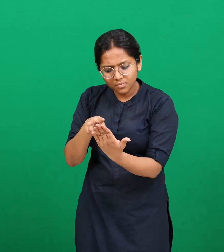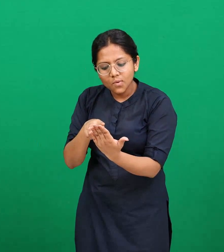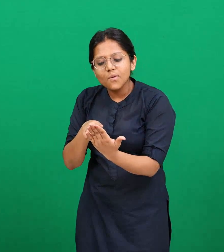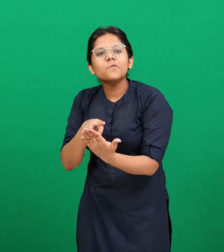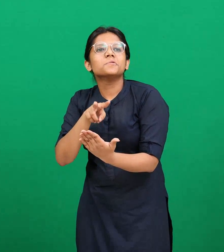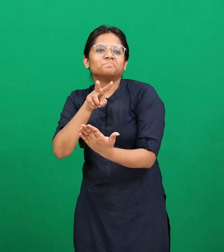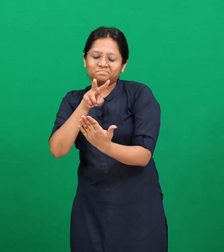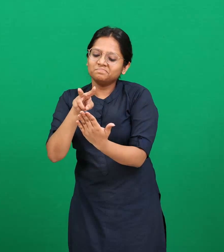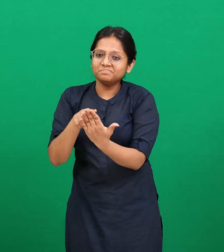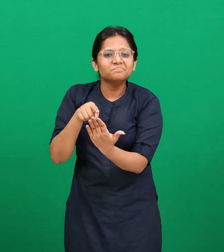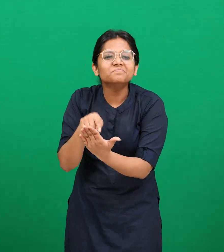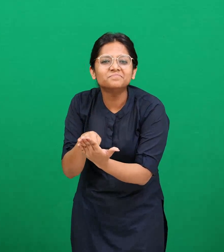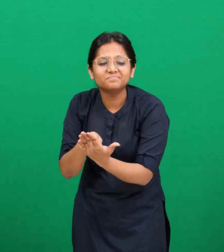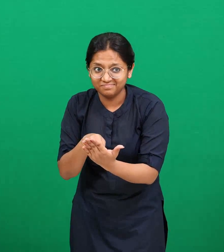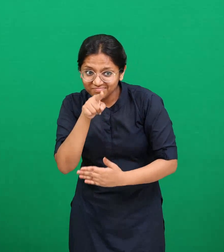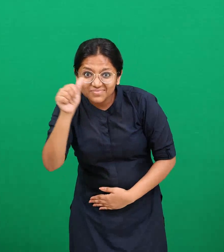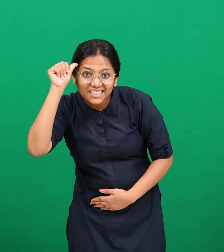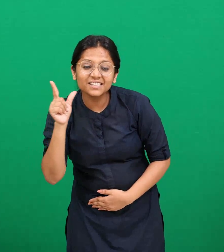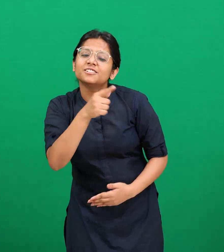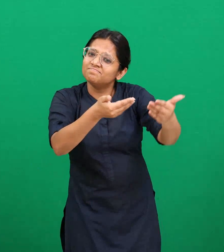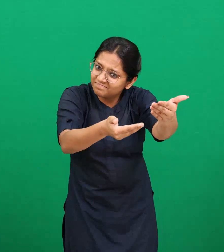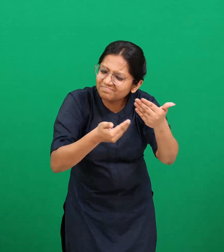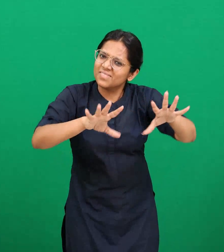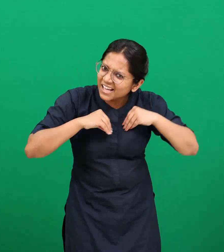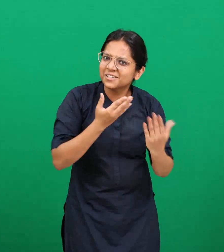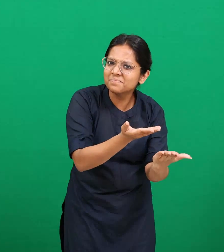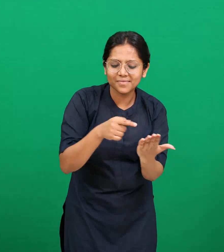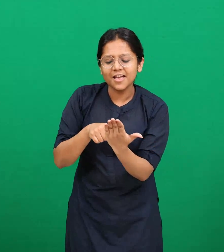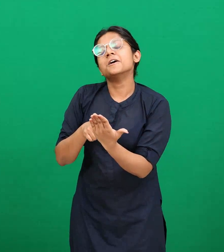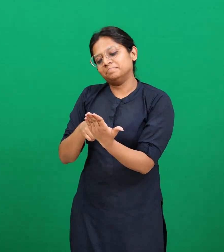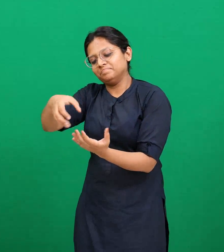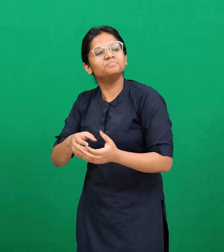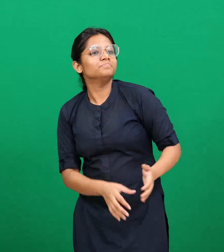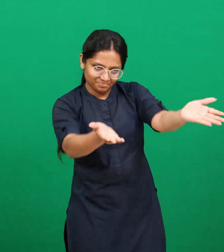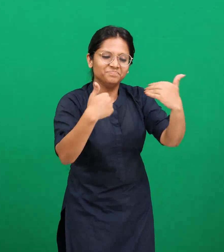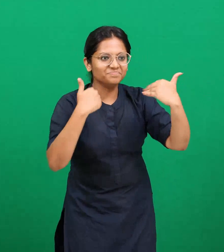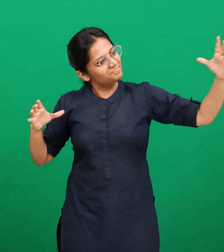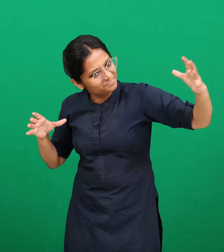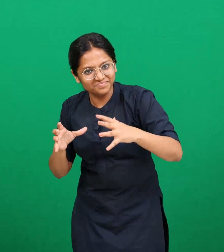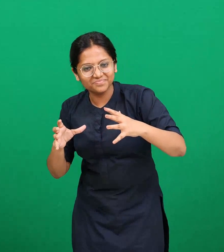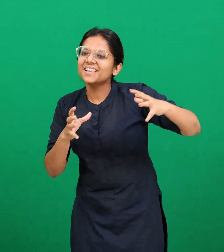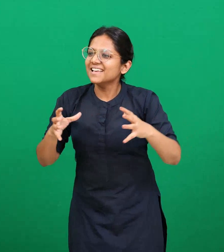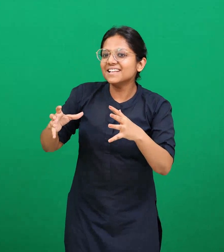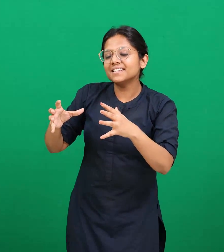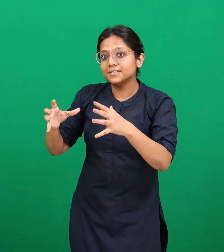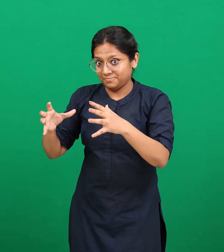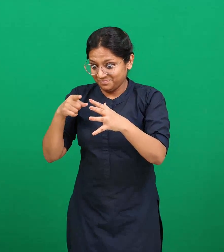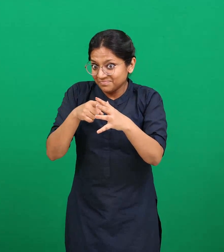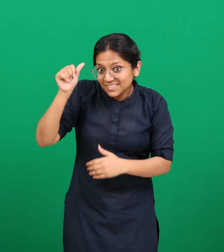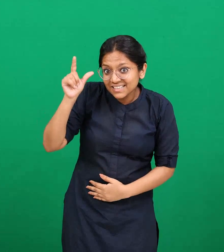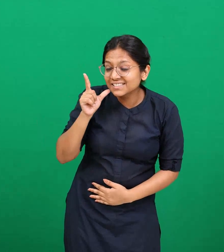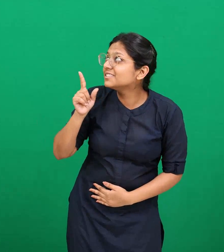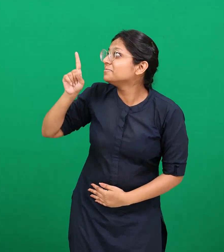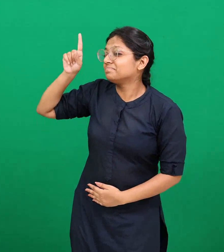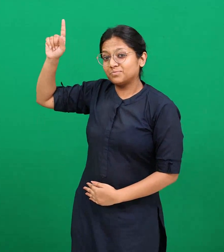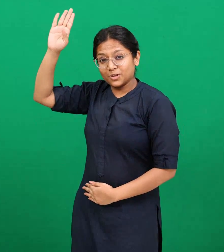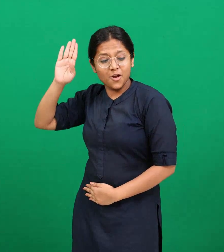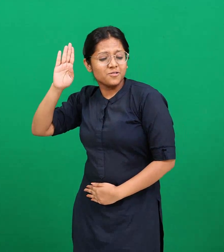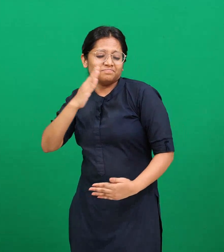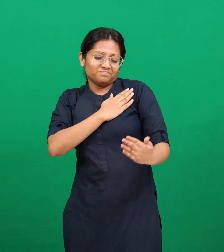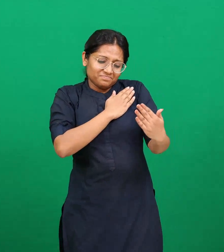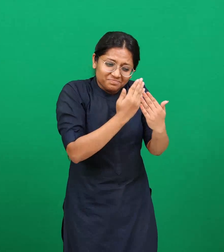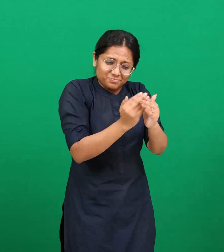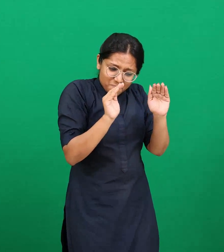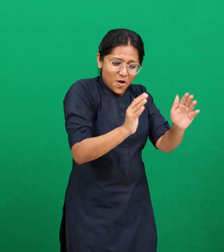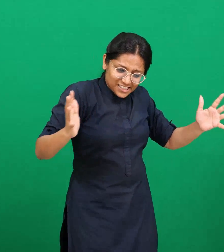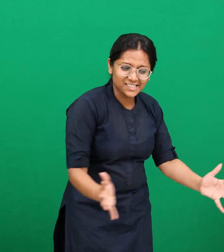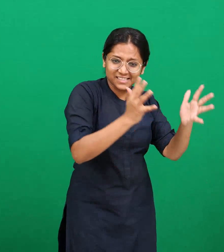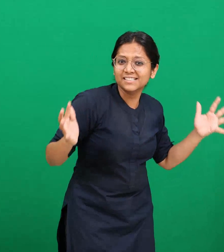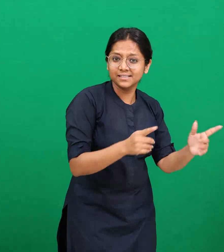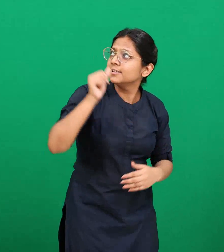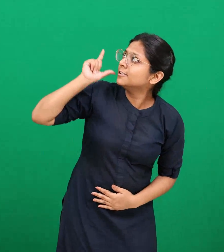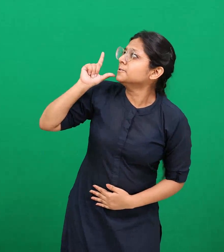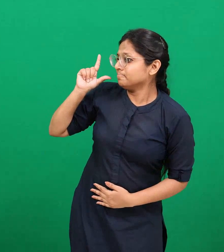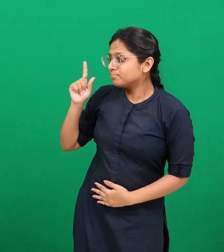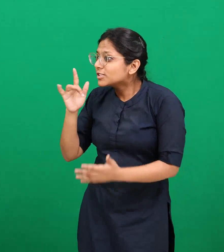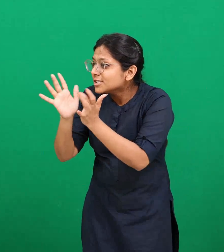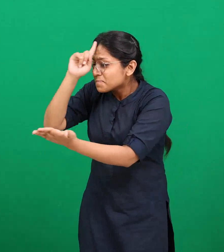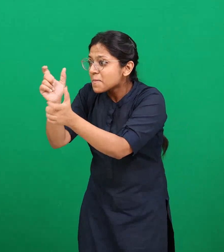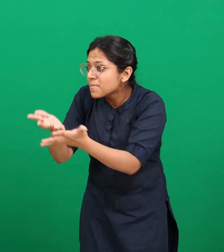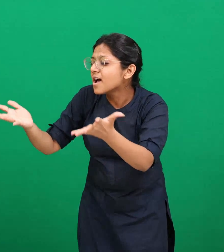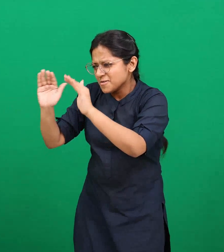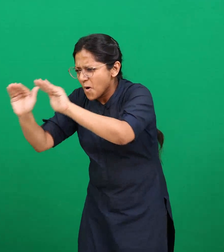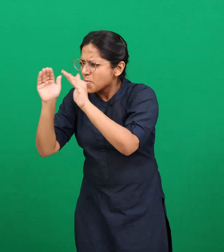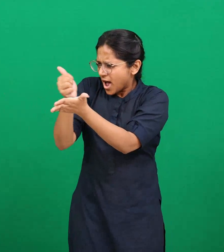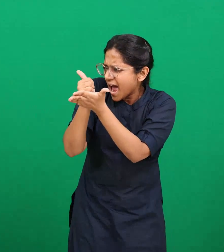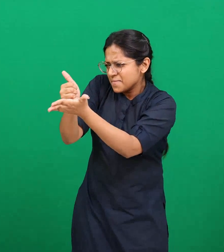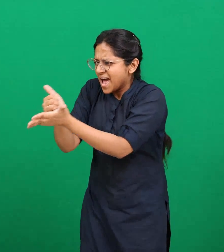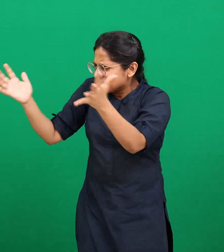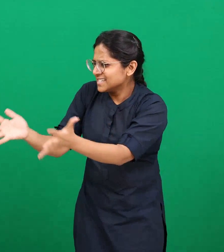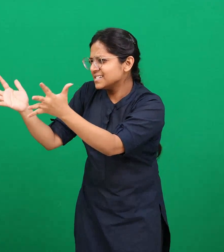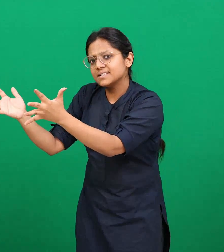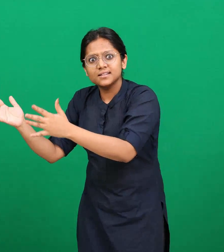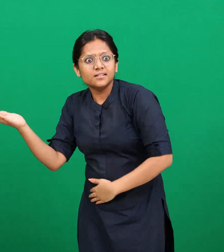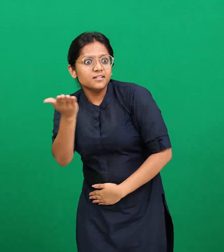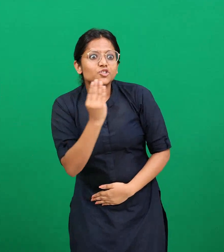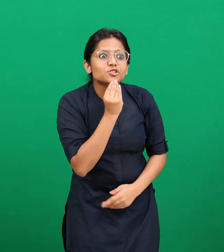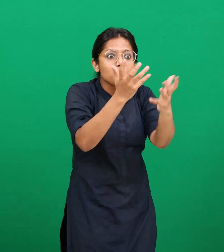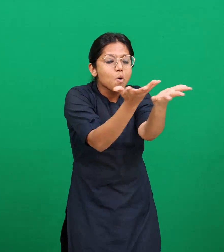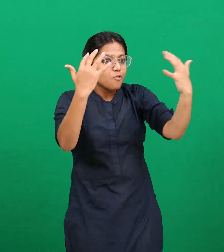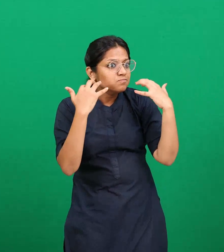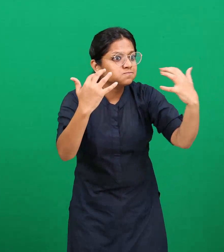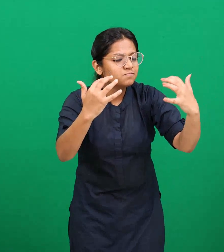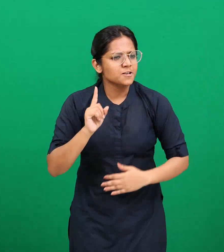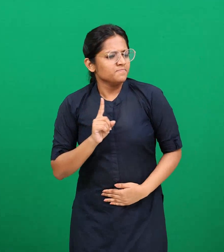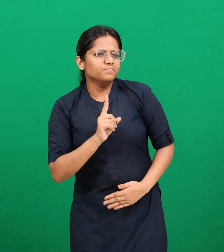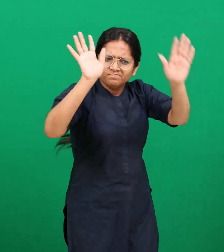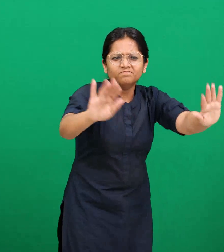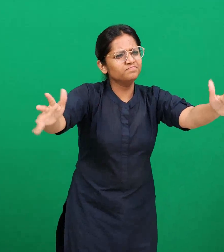On his arrival, he was a great help to those who by grace had believed.